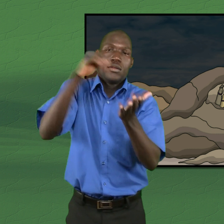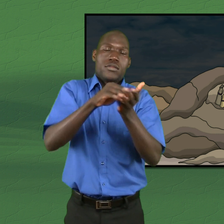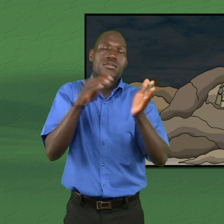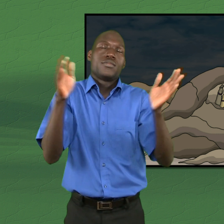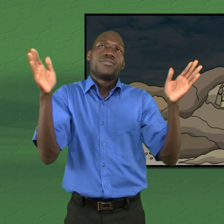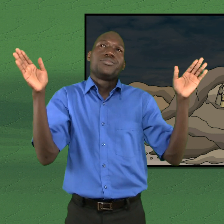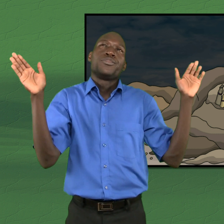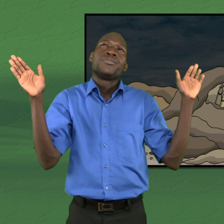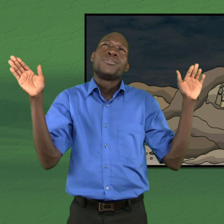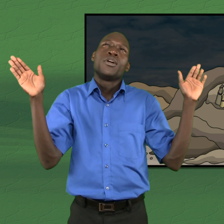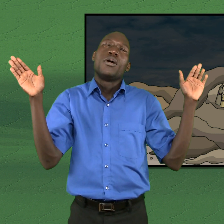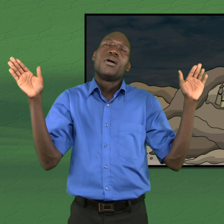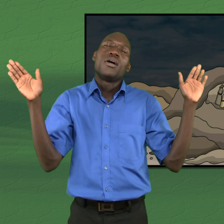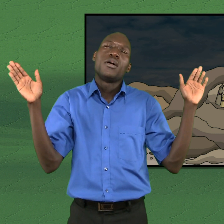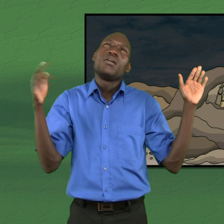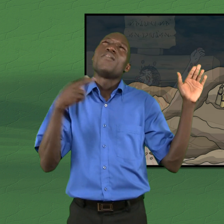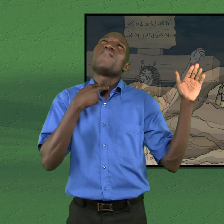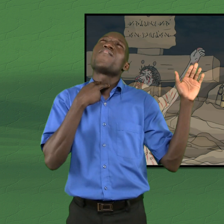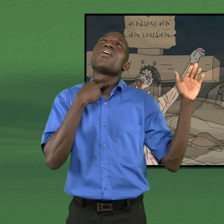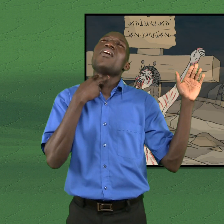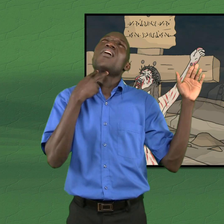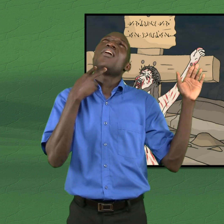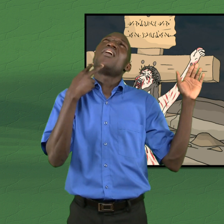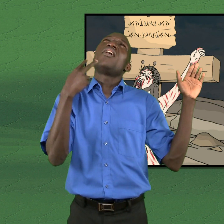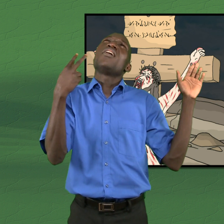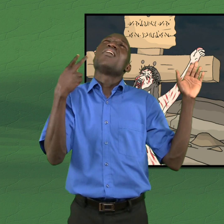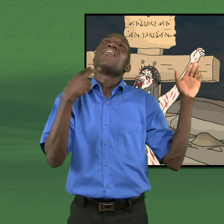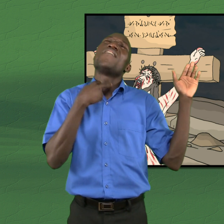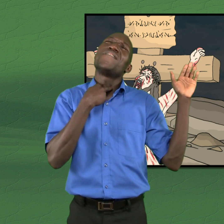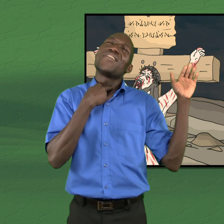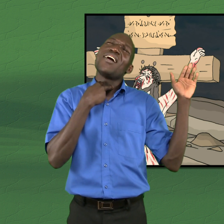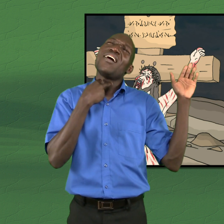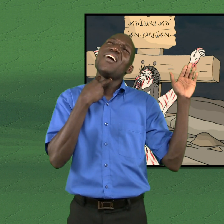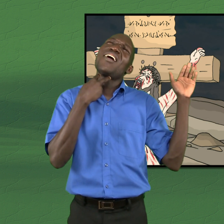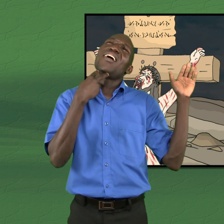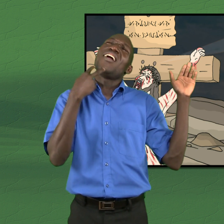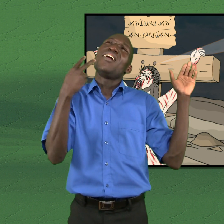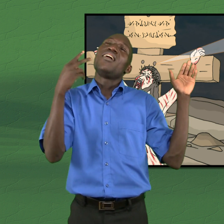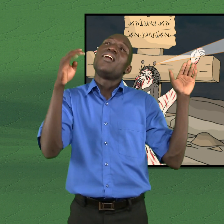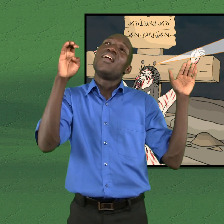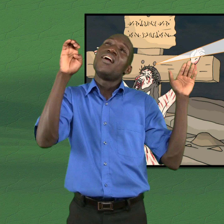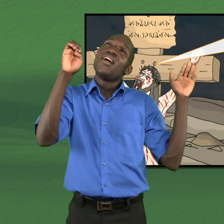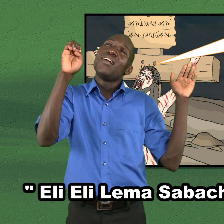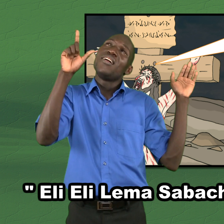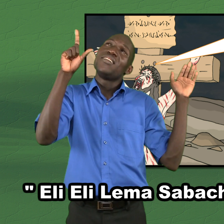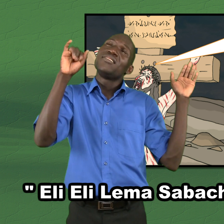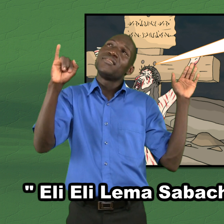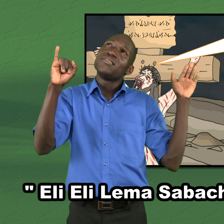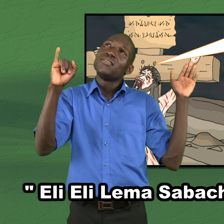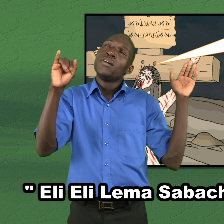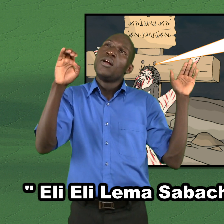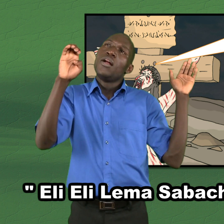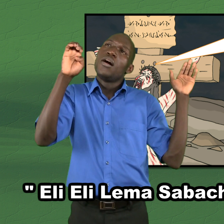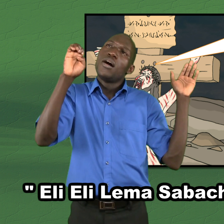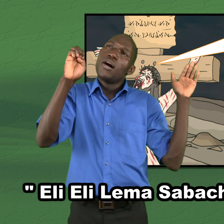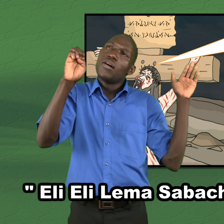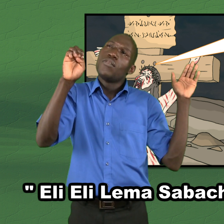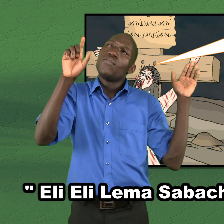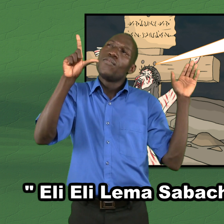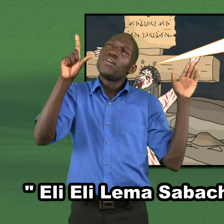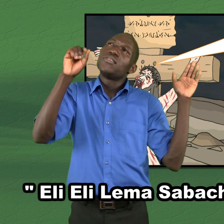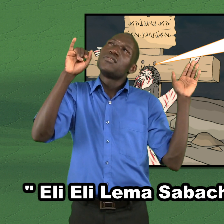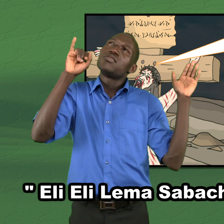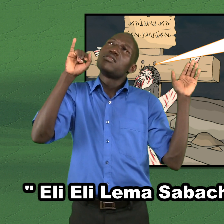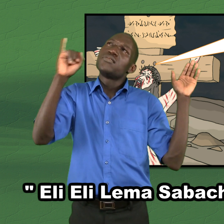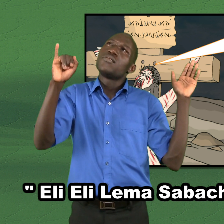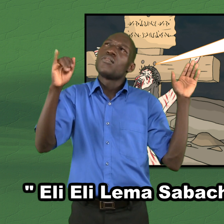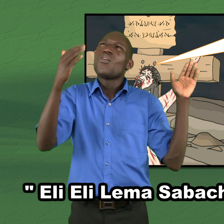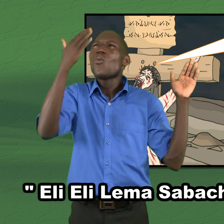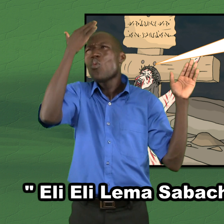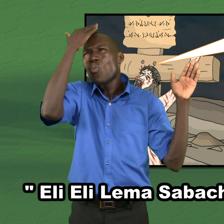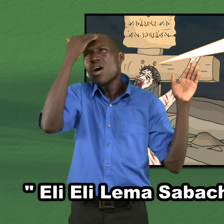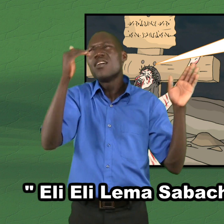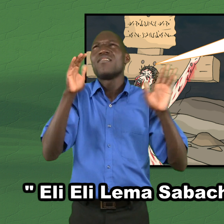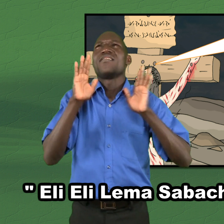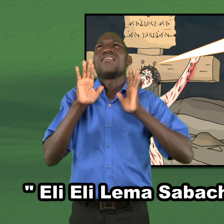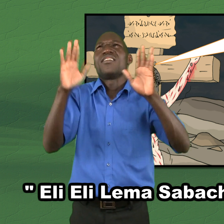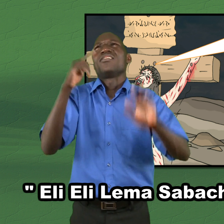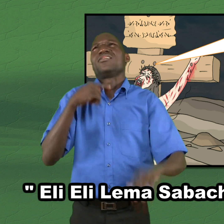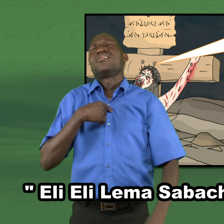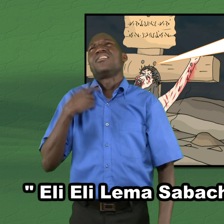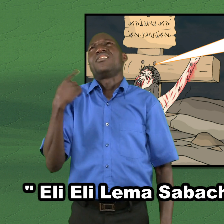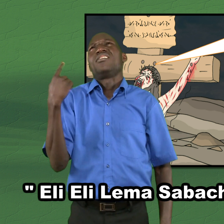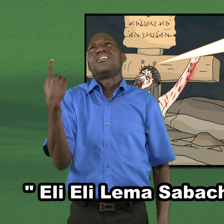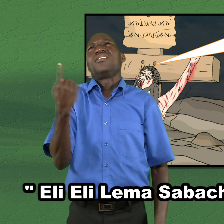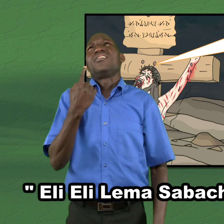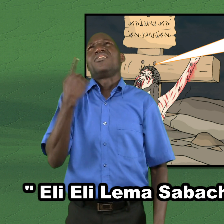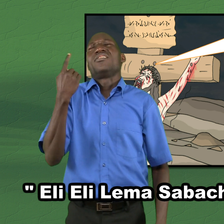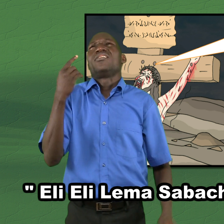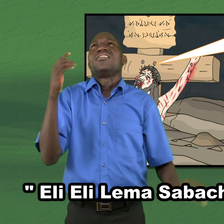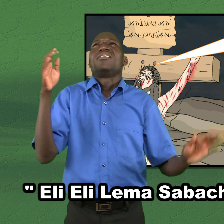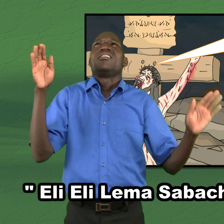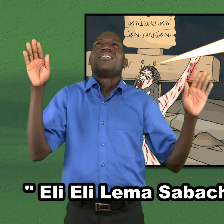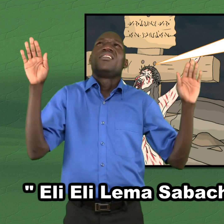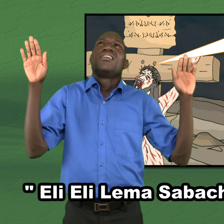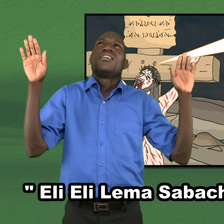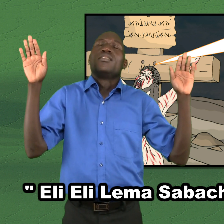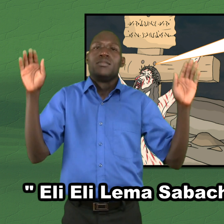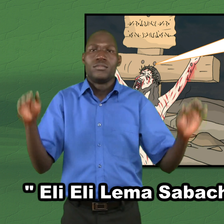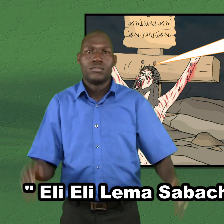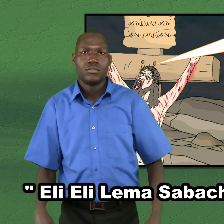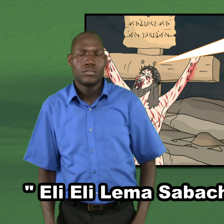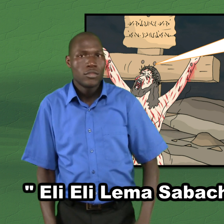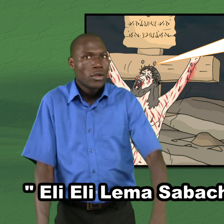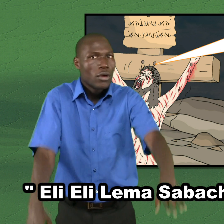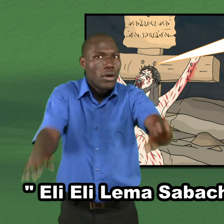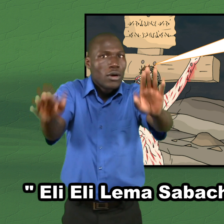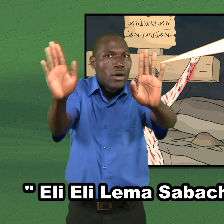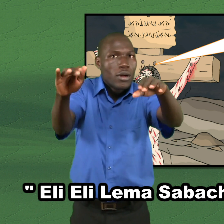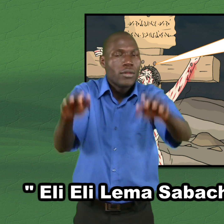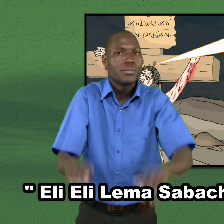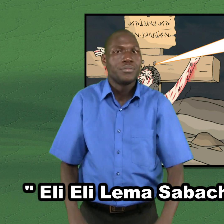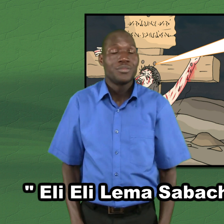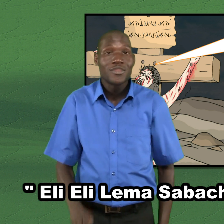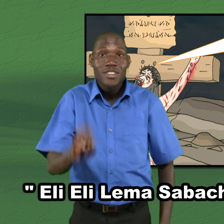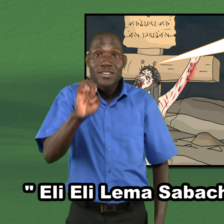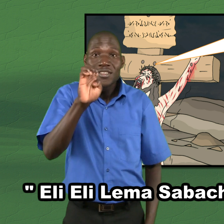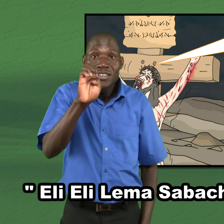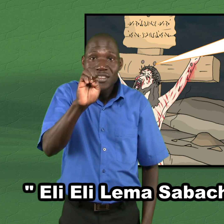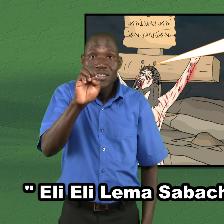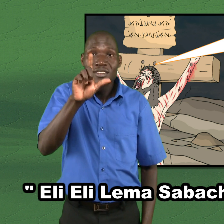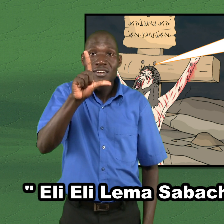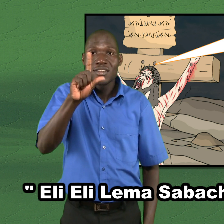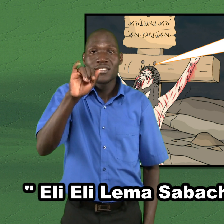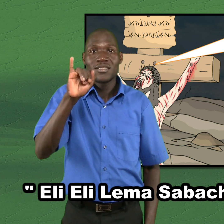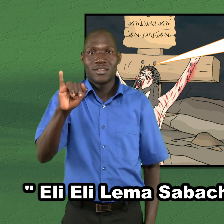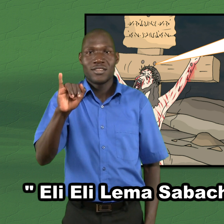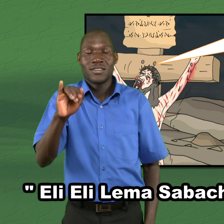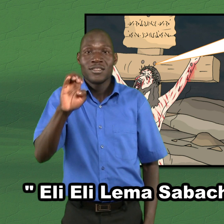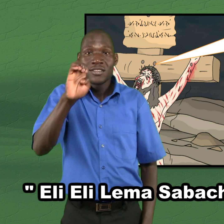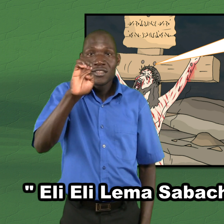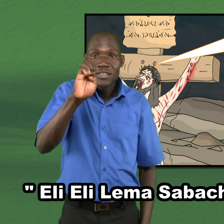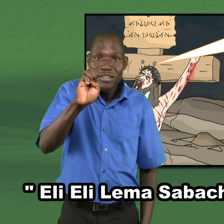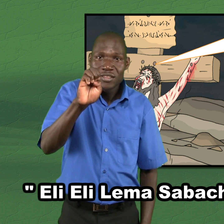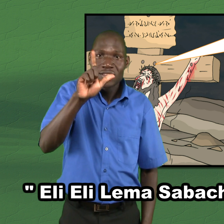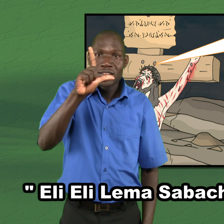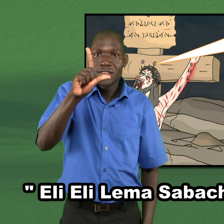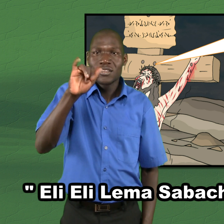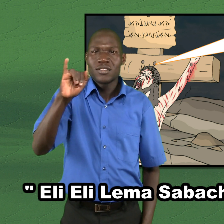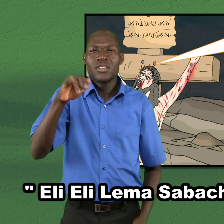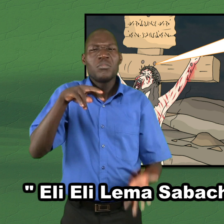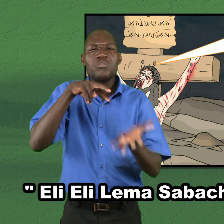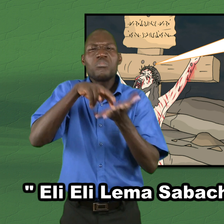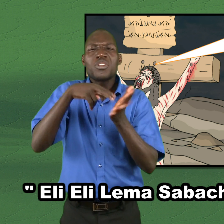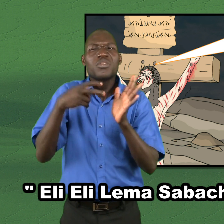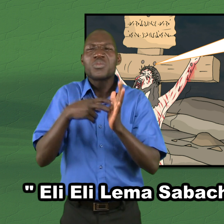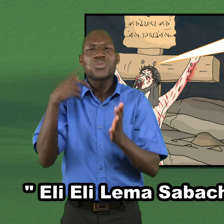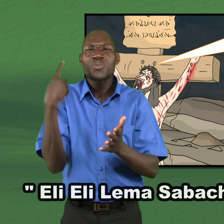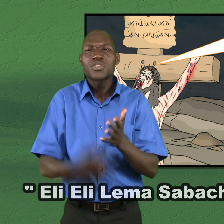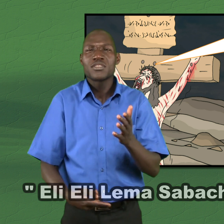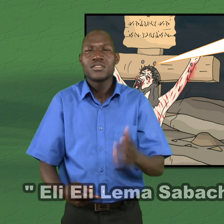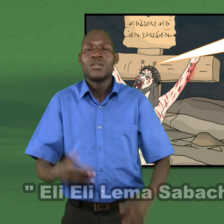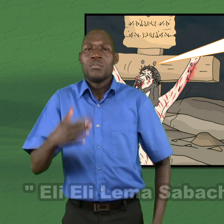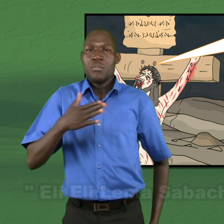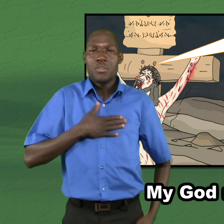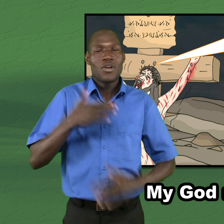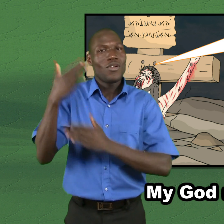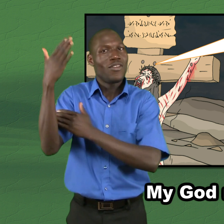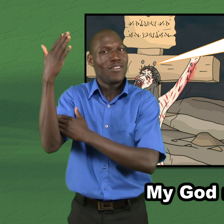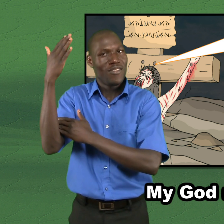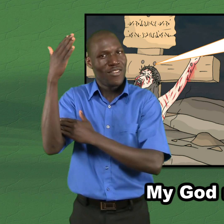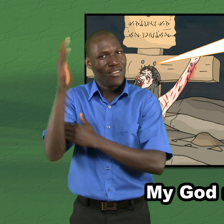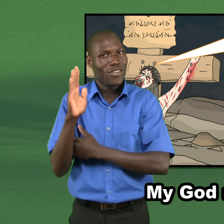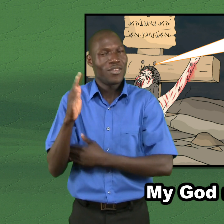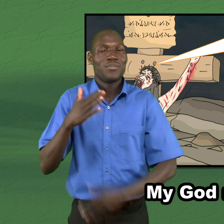About the ninth hour Jesus cried out in a loud voice, “Eli, Eli, lema sabachthani?”